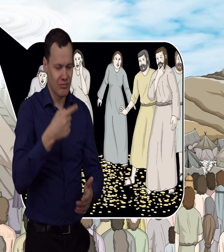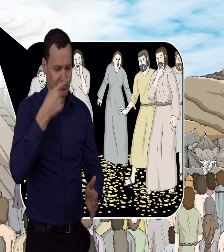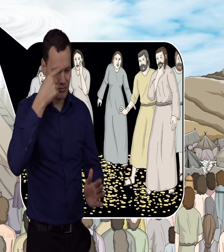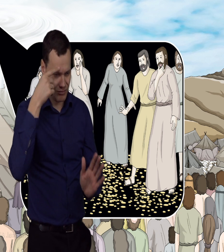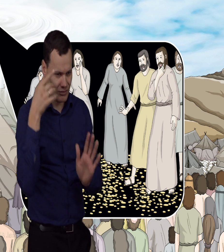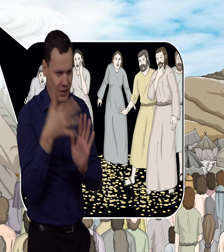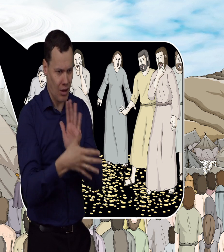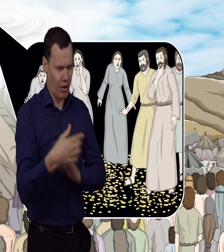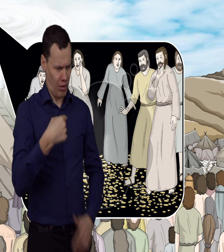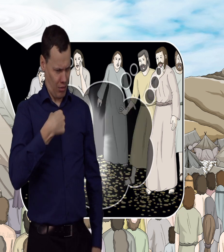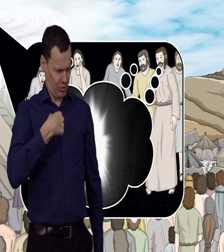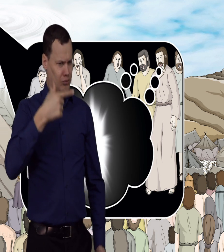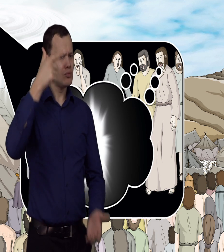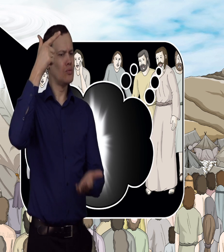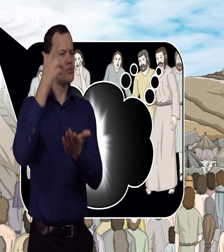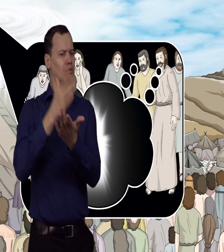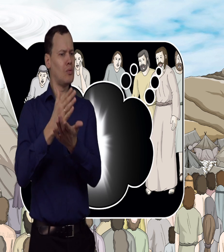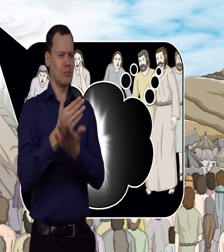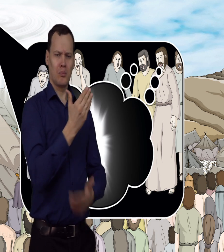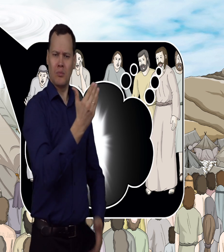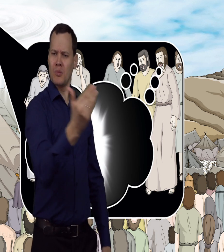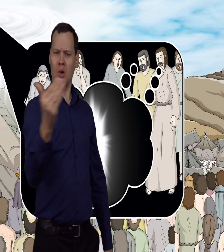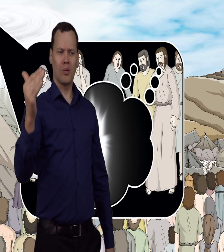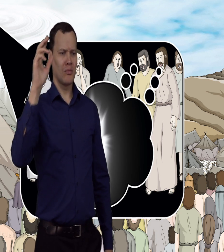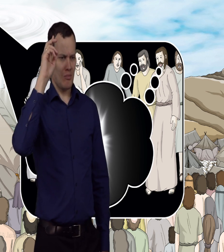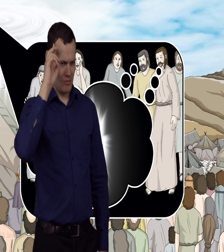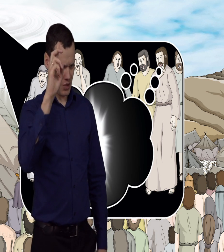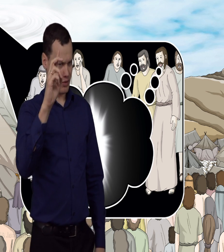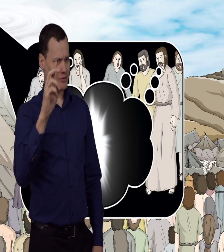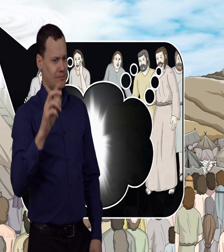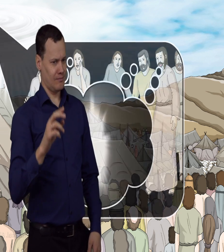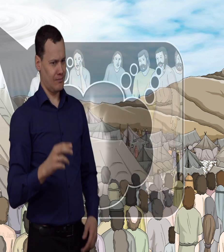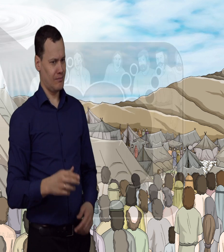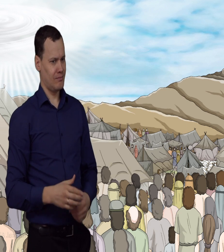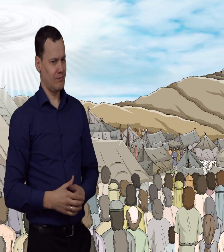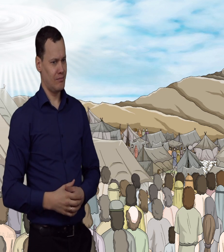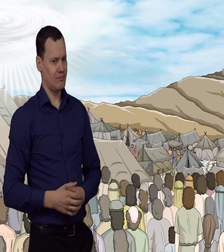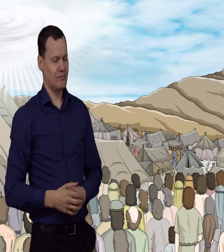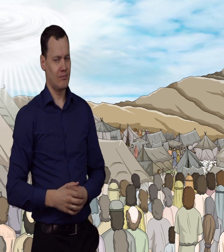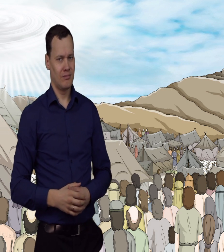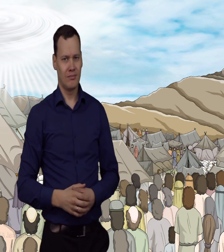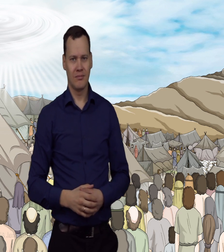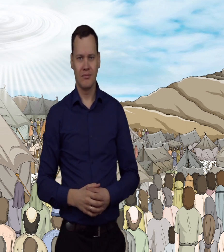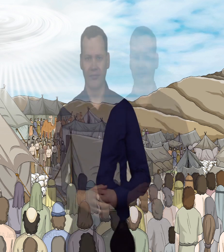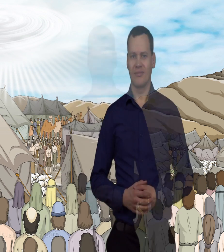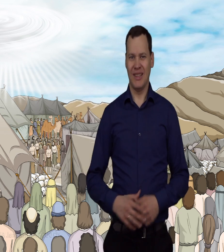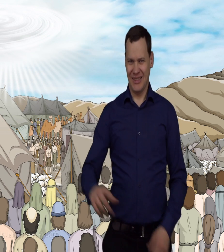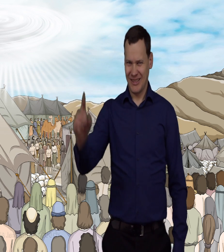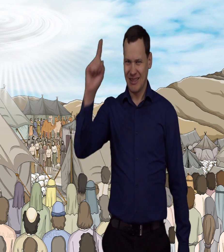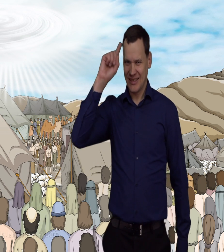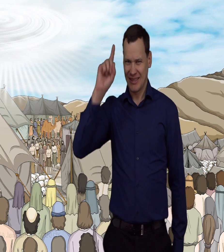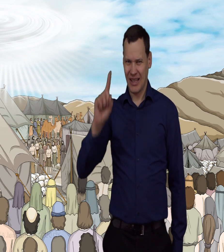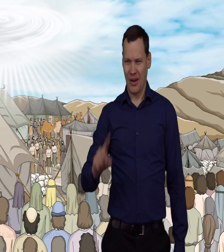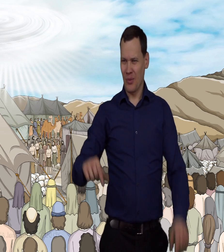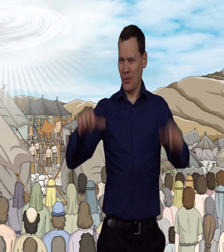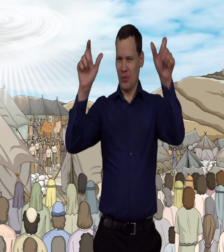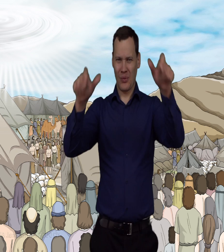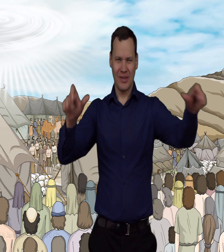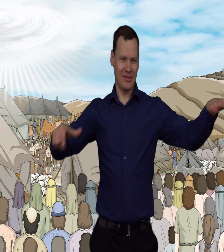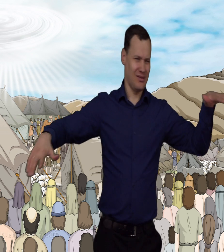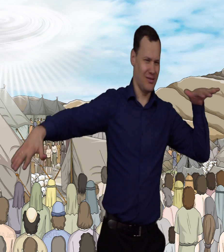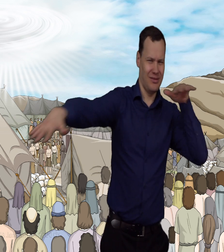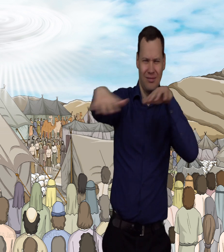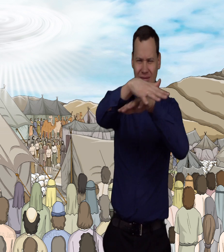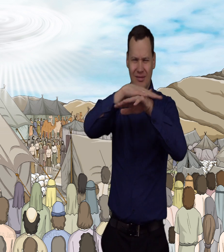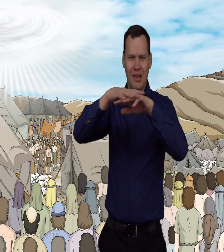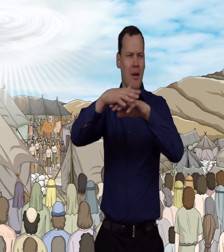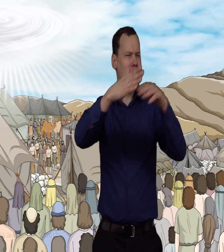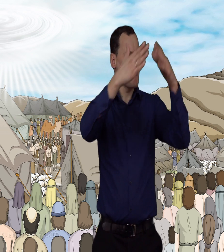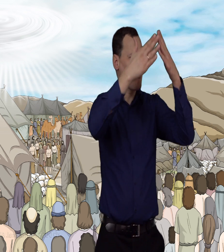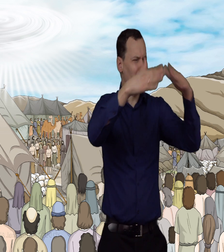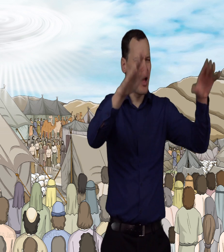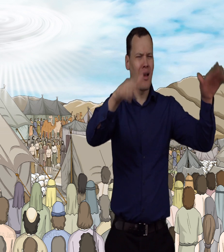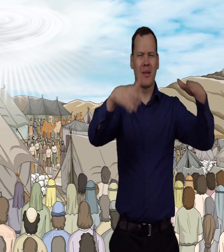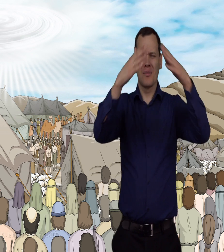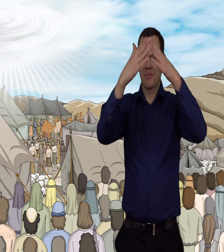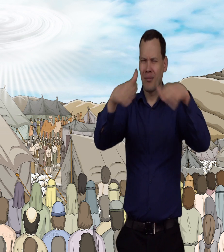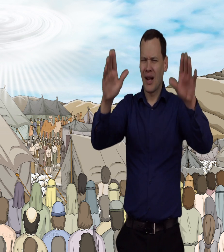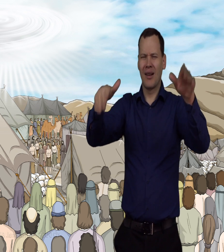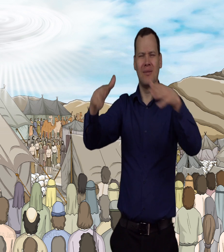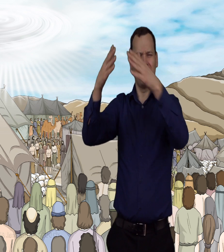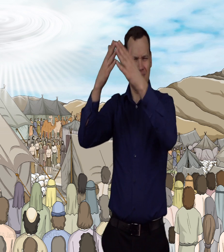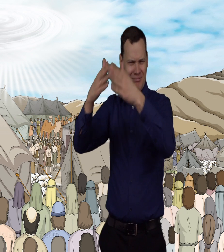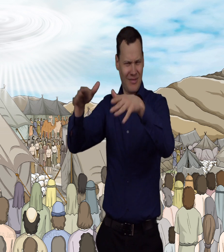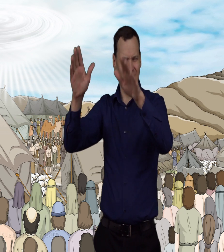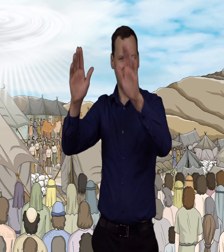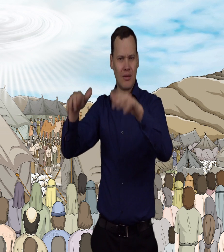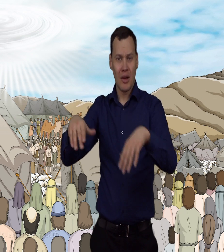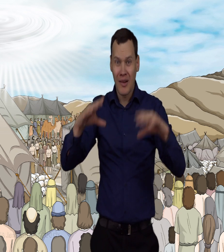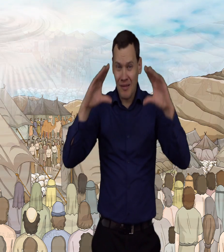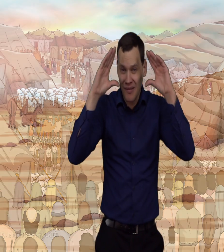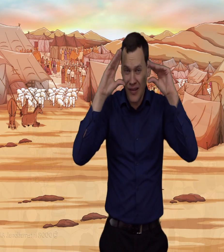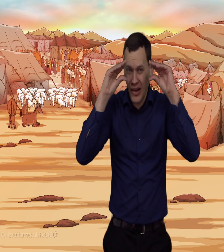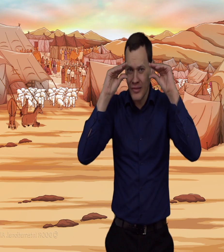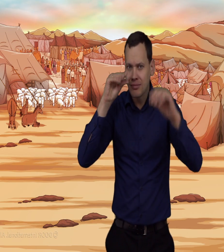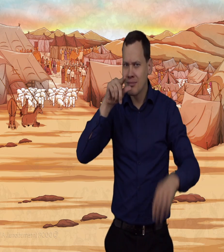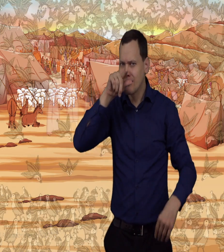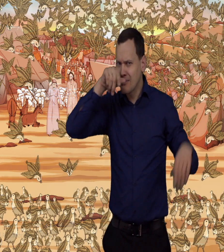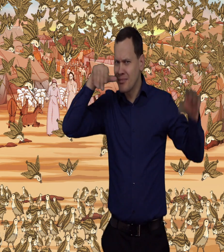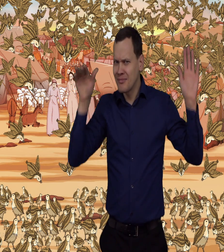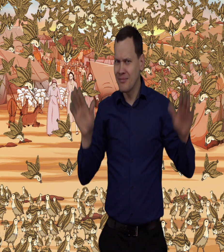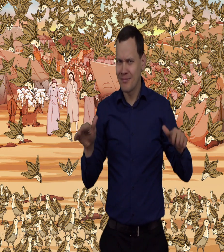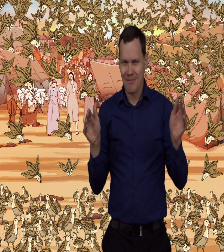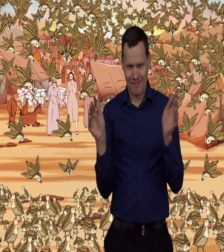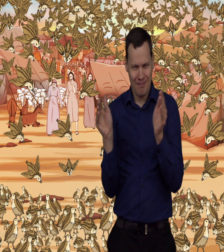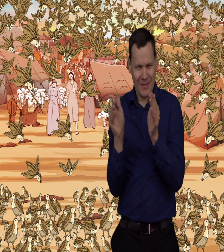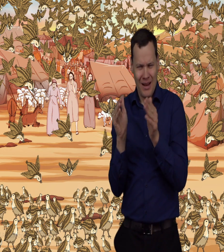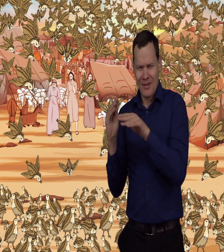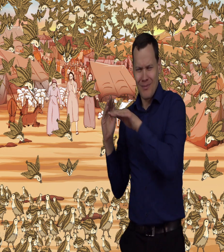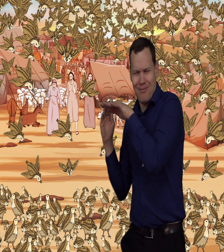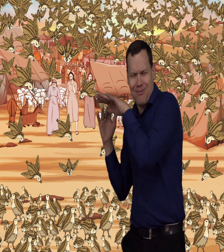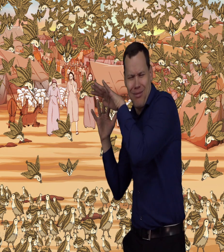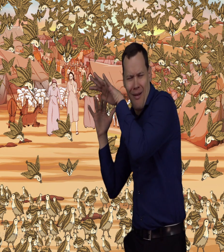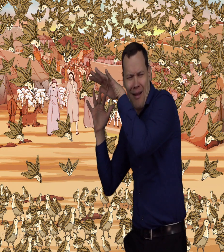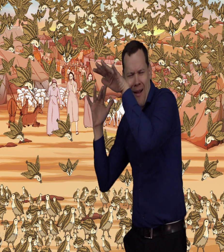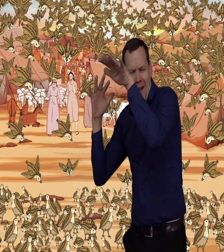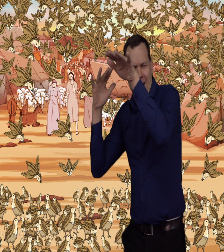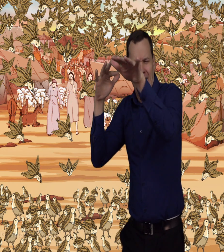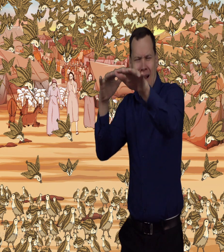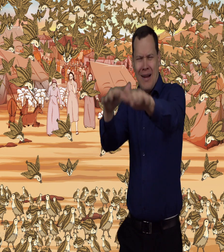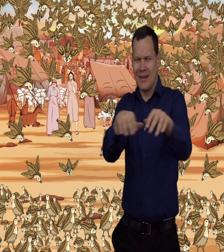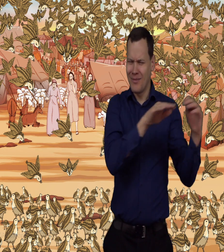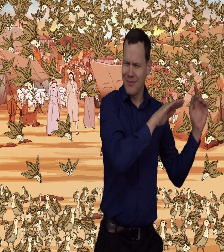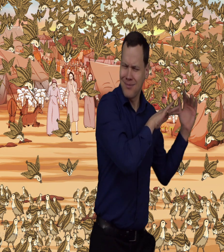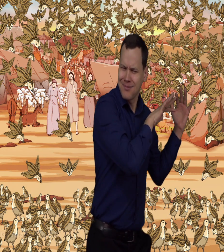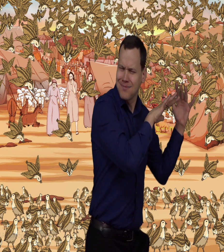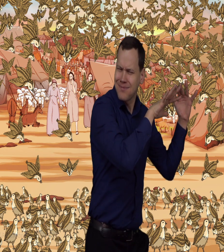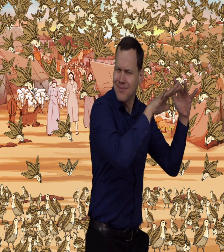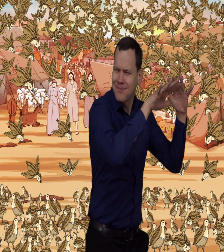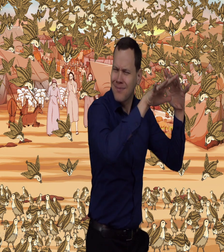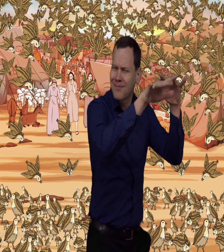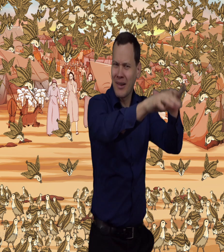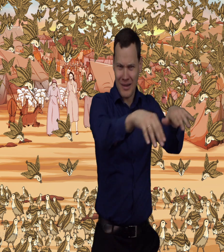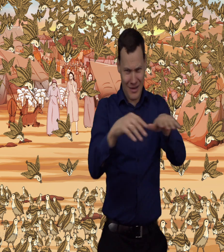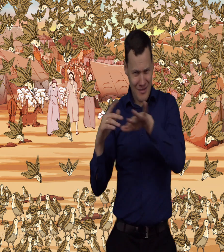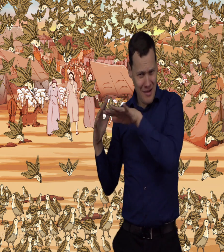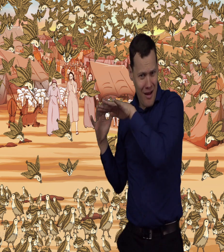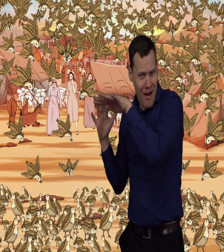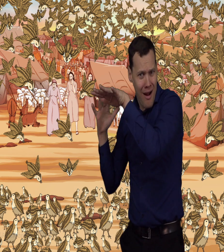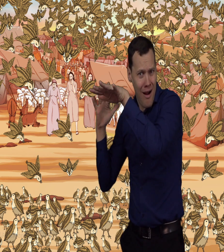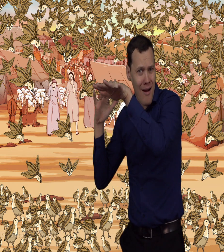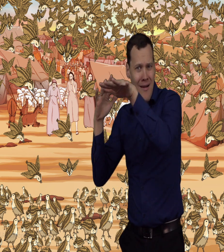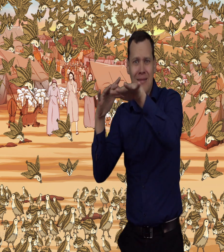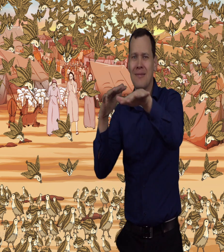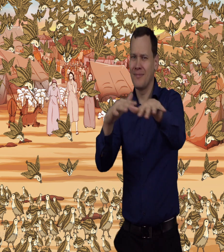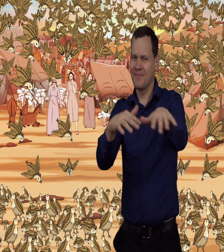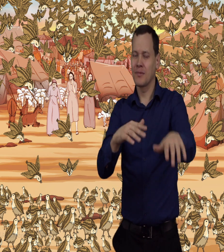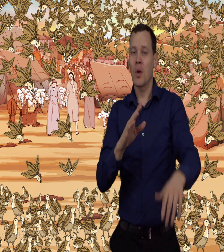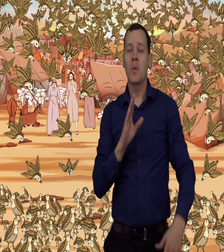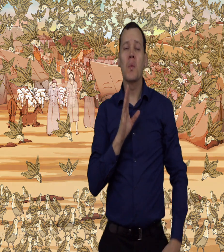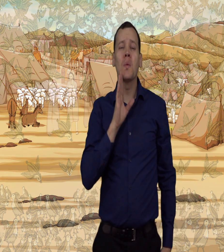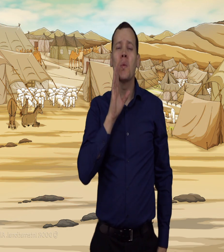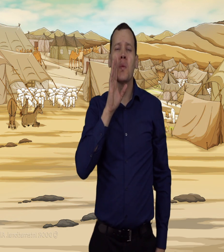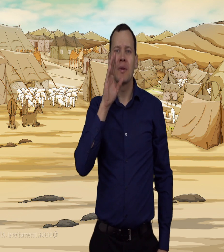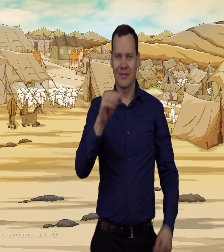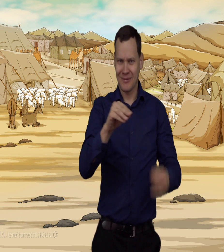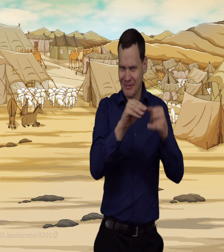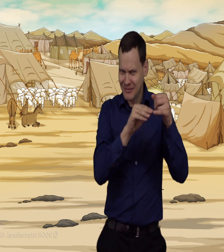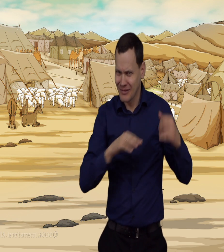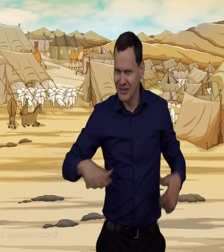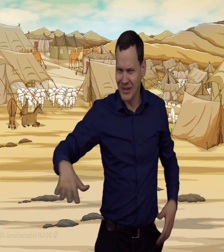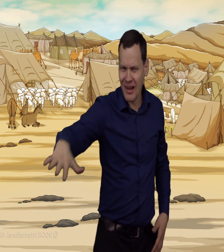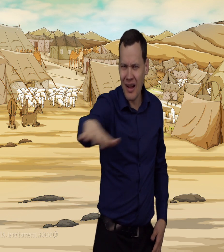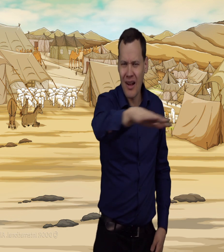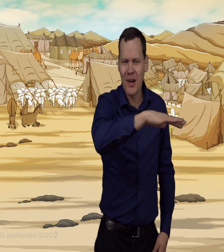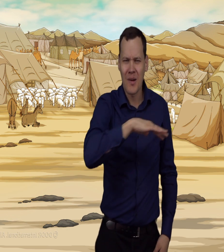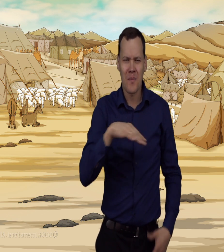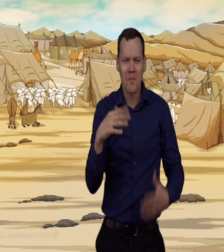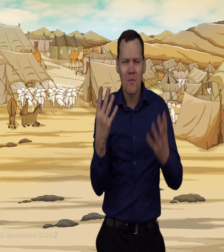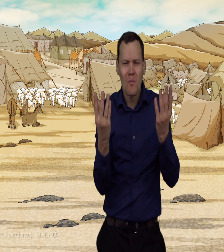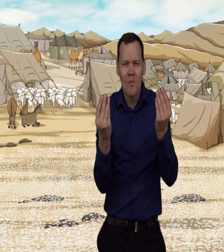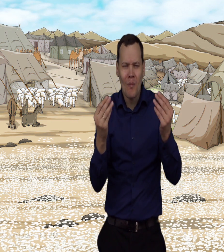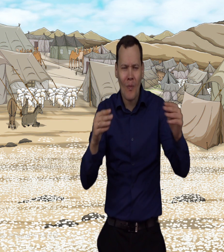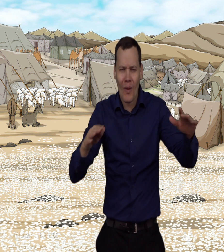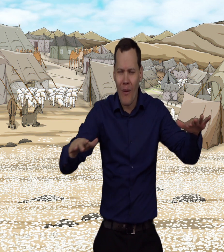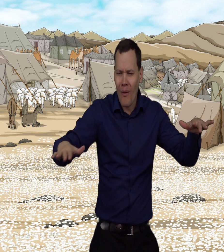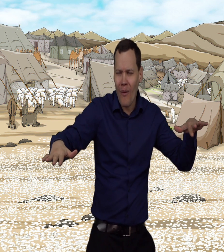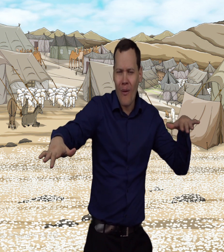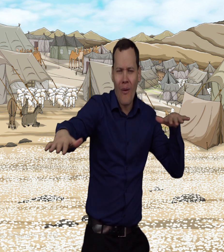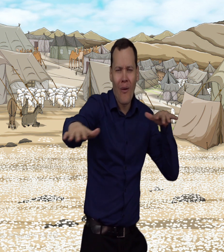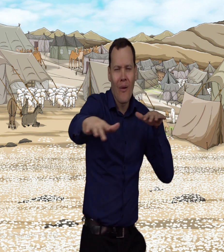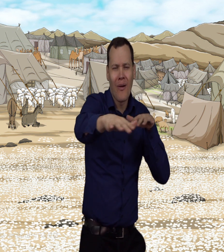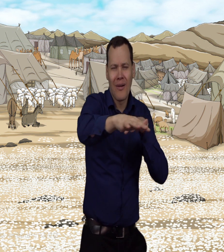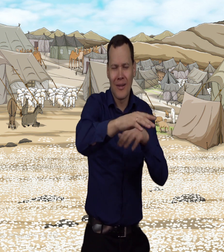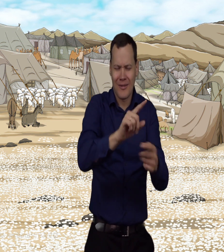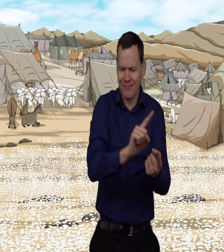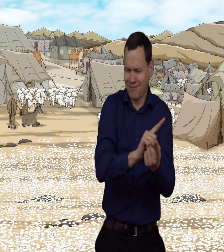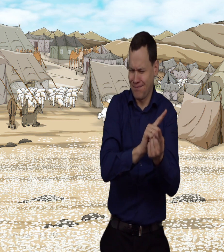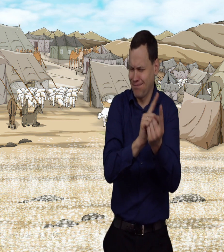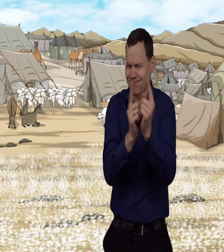Then you will know that I am the LORD your God.’” That evening quail came and covered the camp, and in the morning there was a layer of dew around the camp.